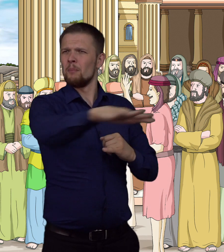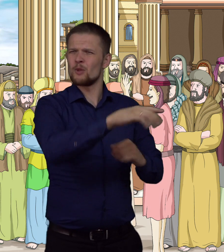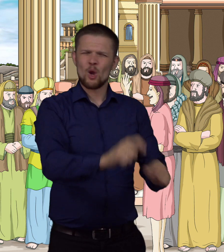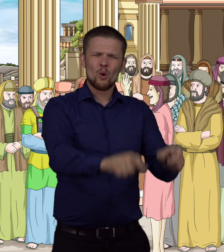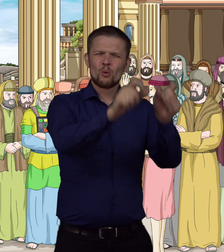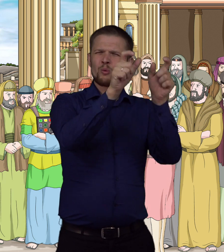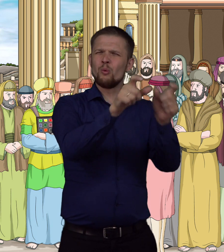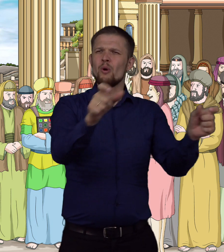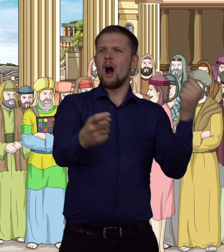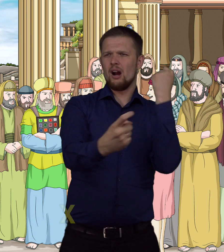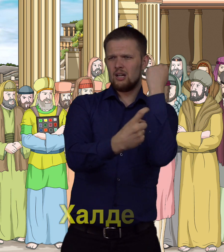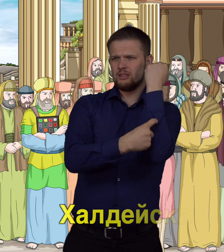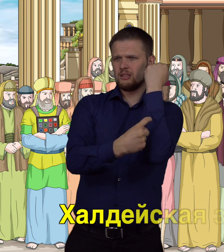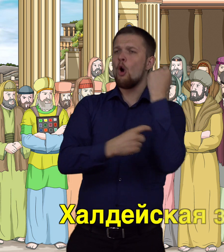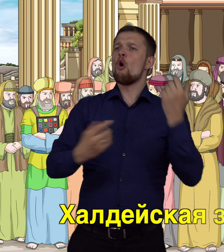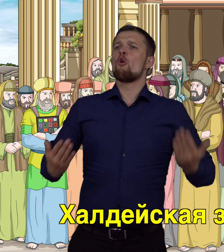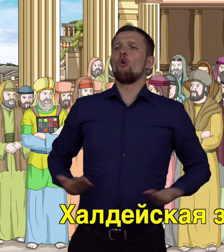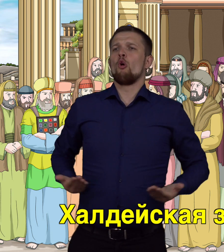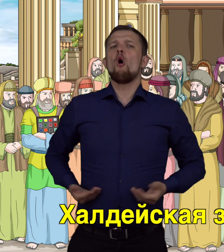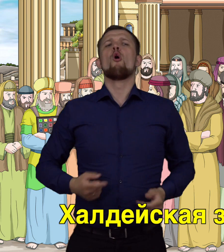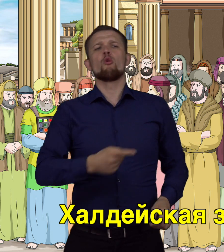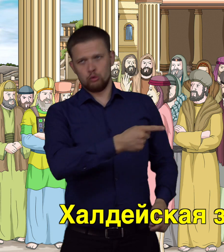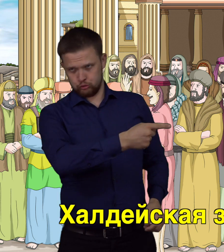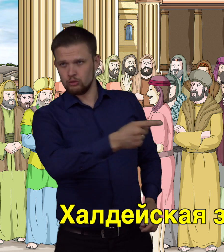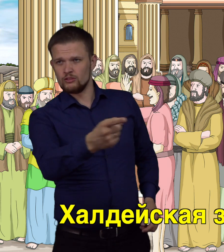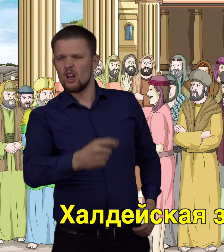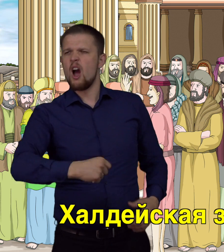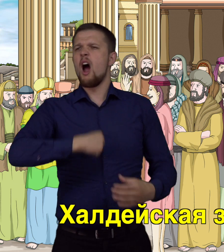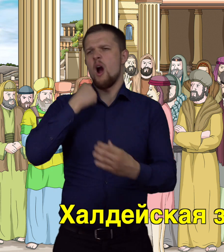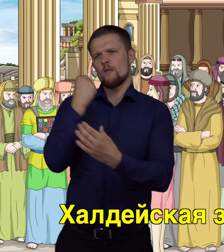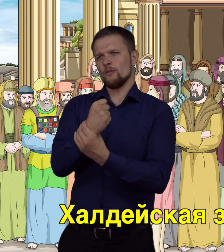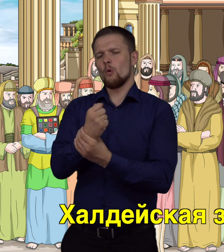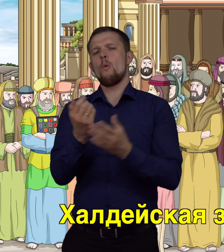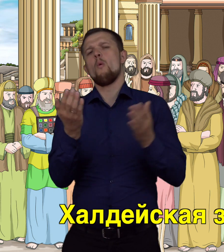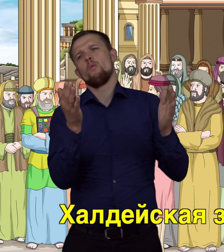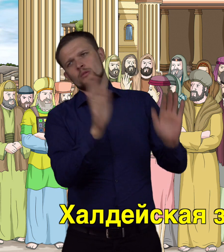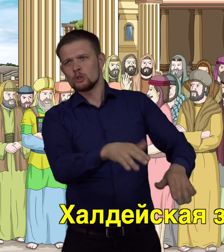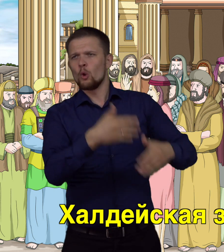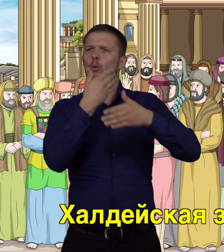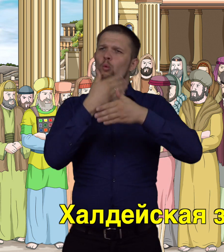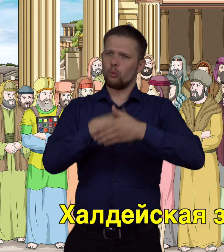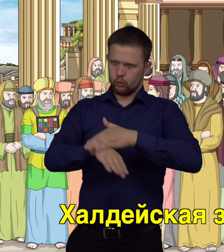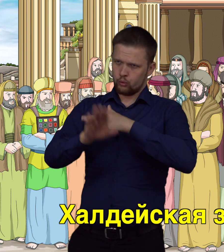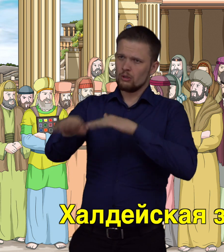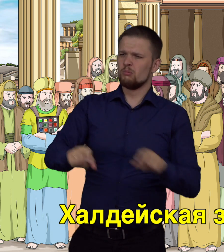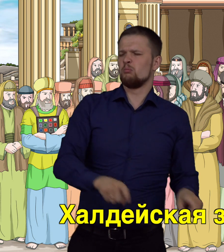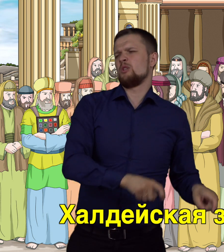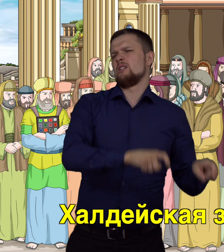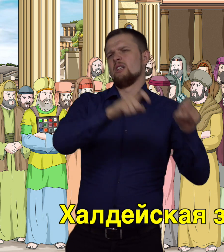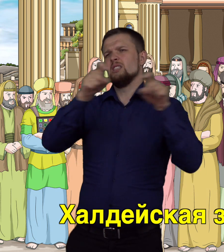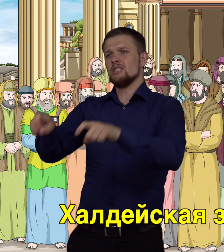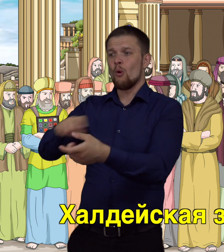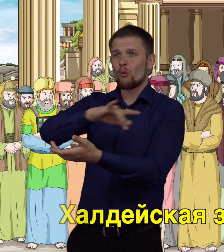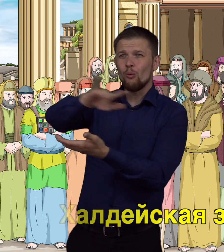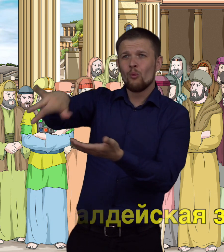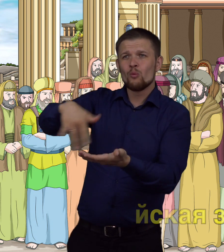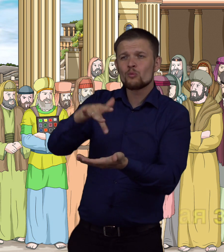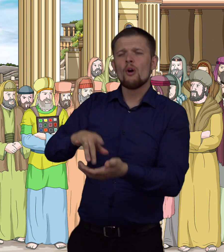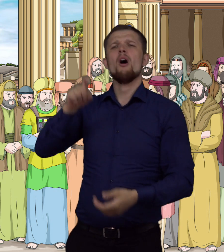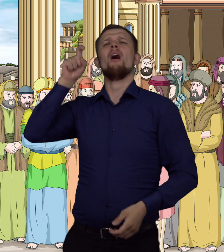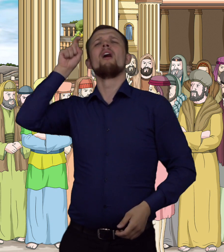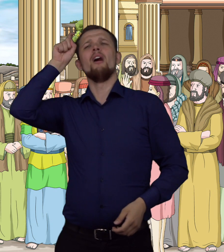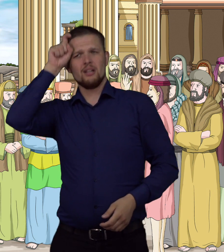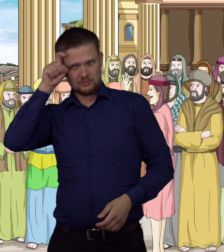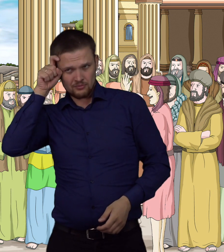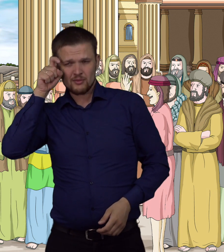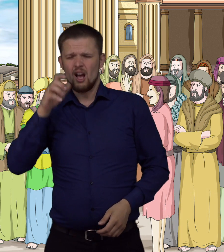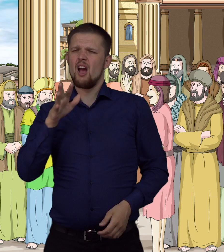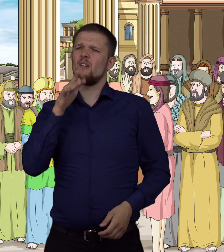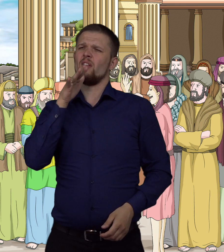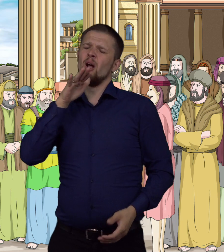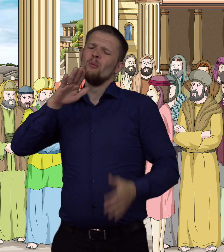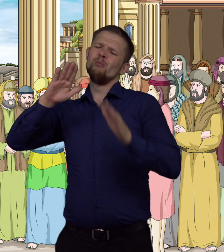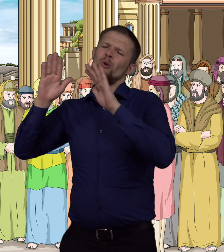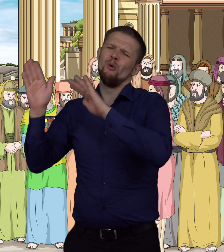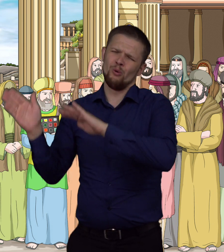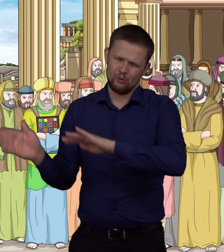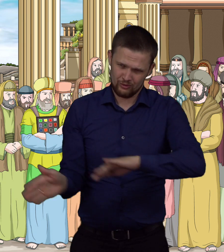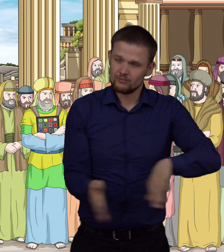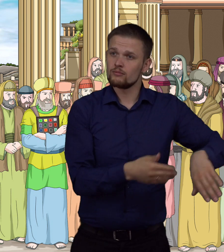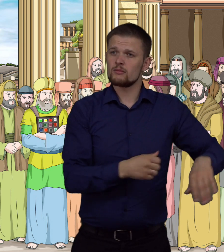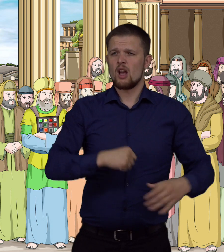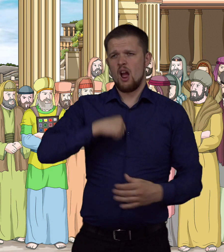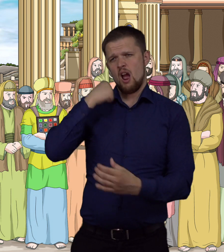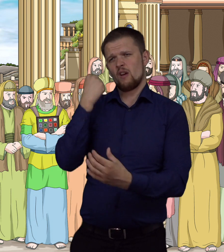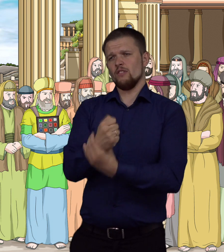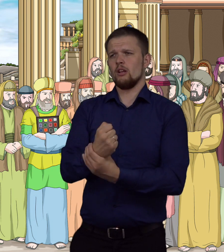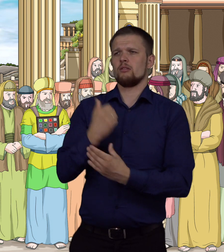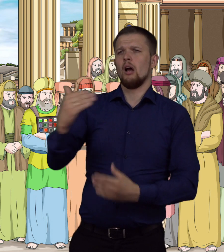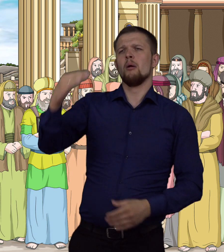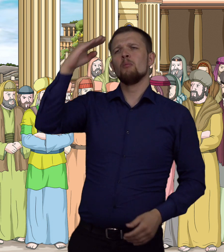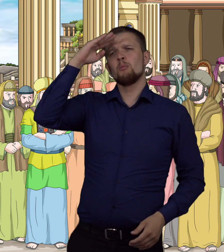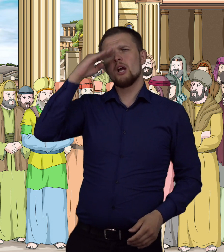So Abraham left the land of the Chaldeans and settled in Haran.